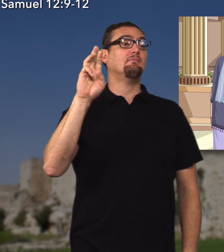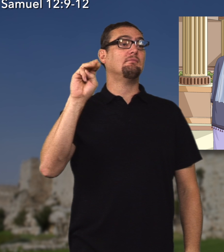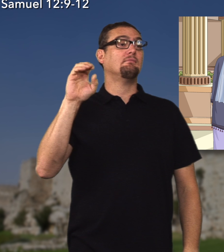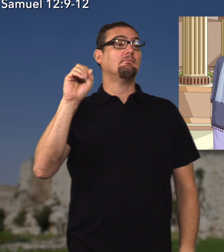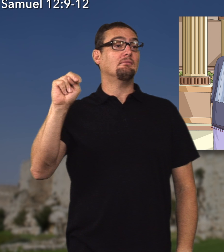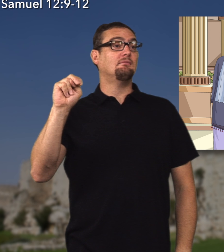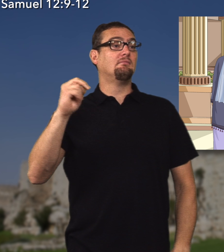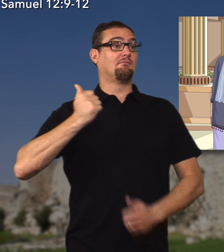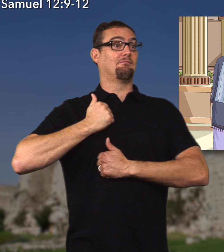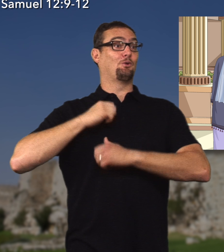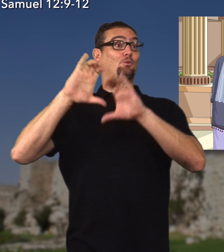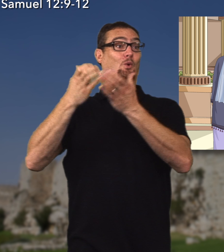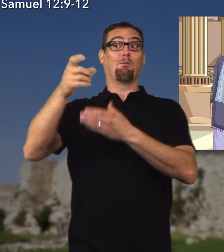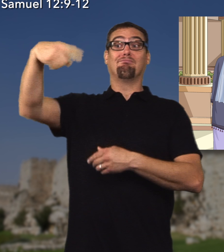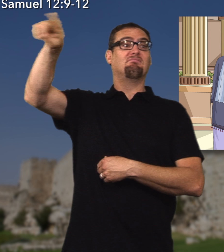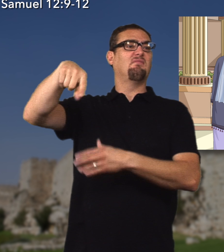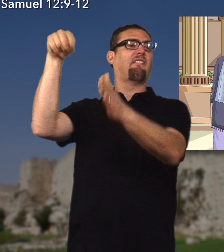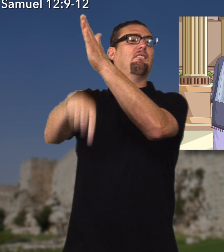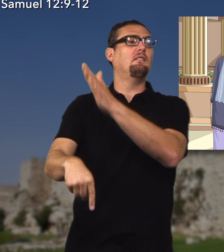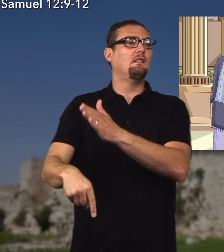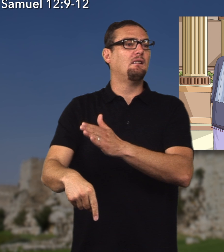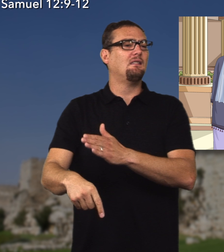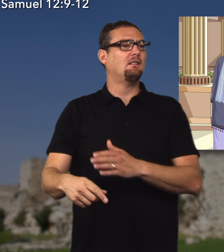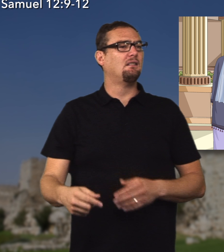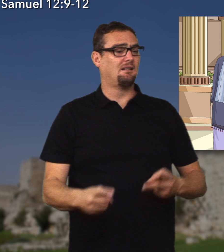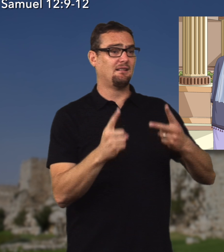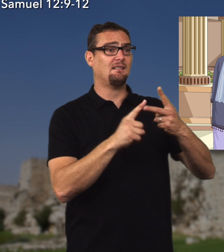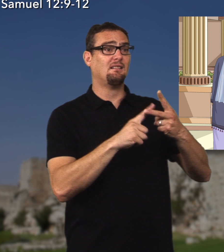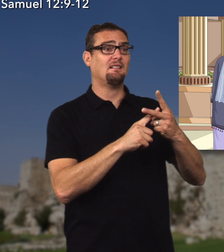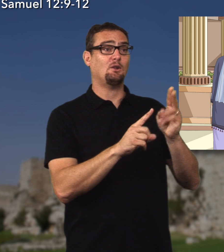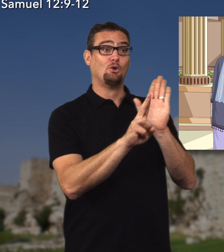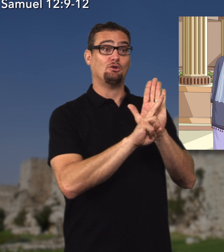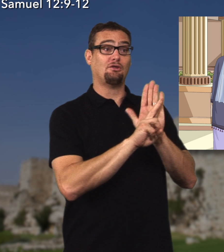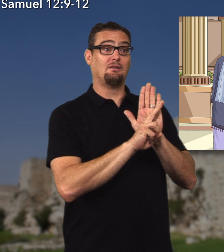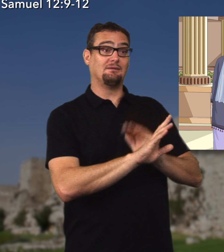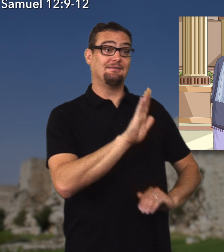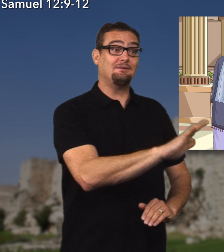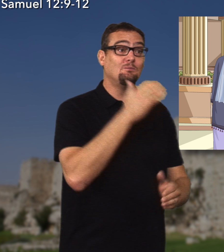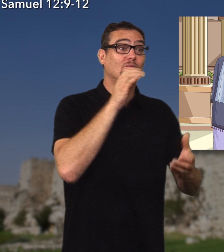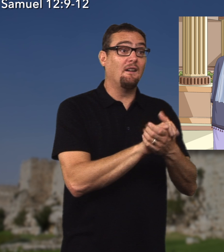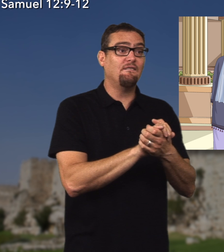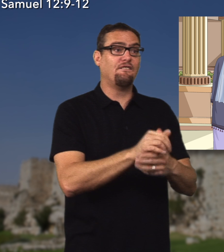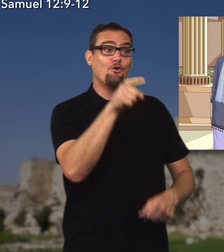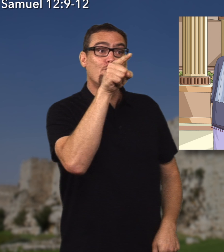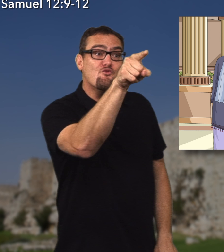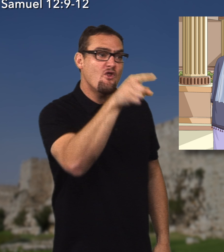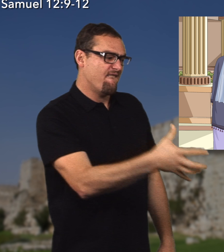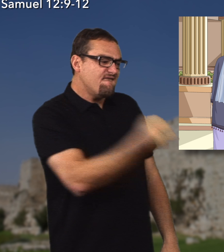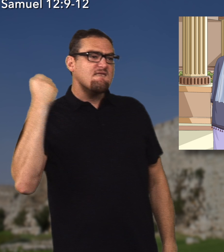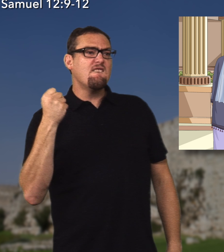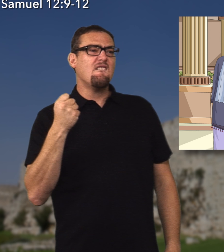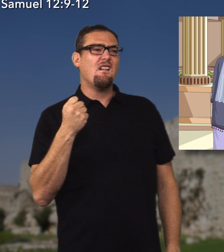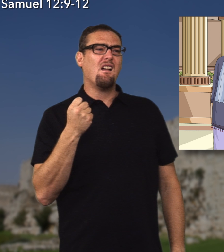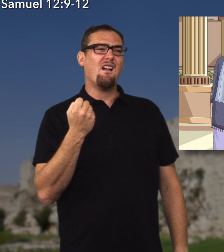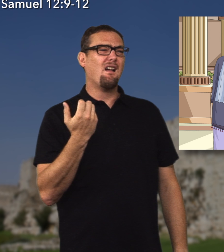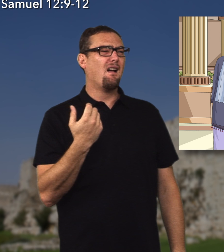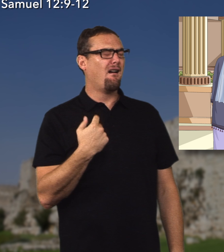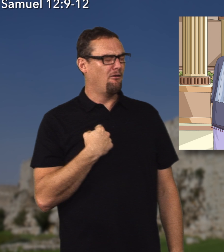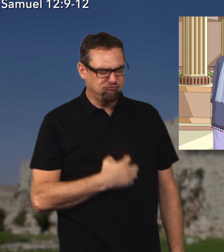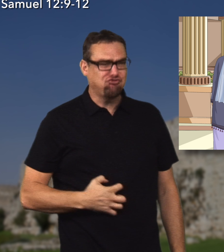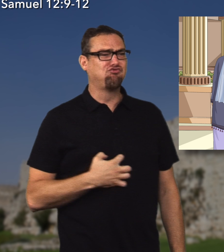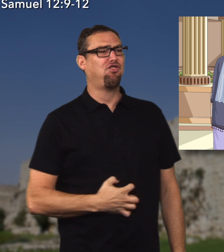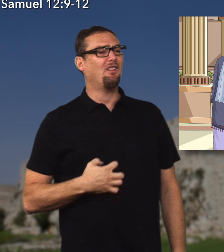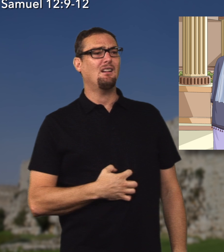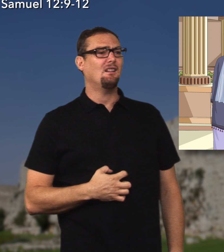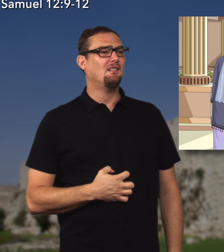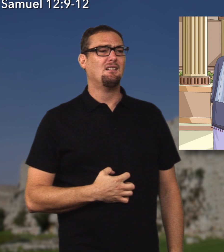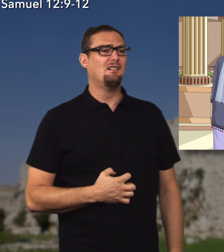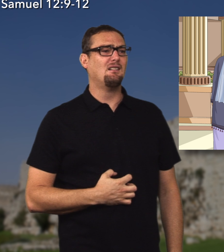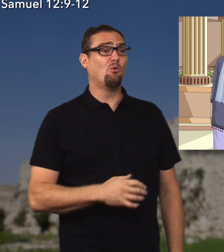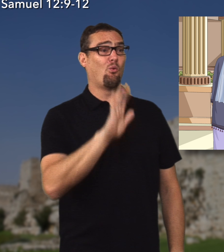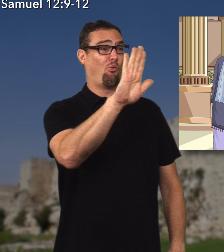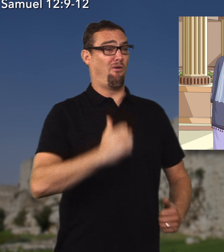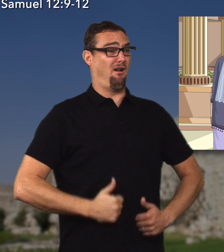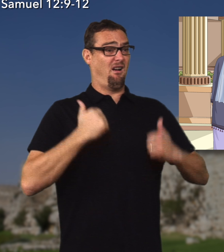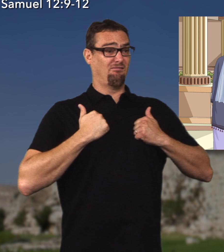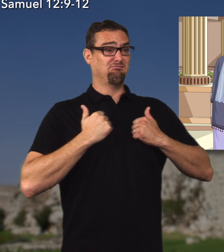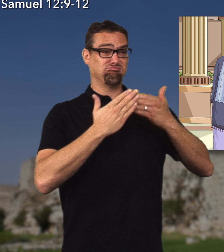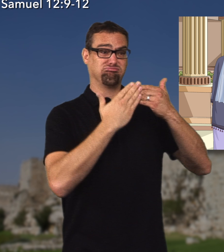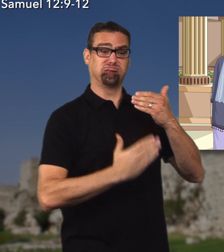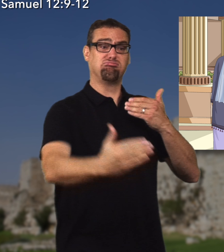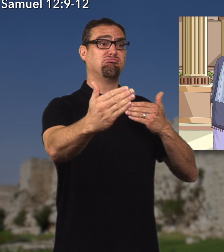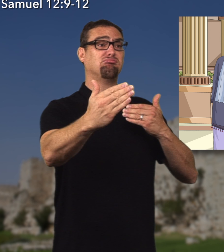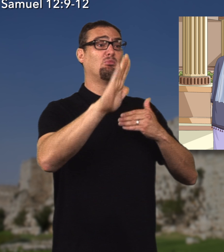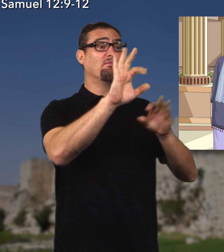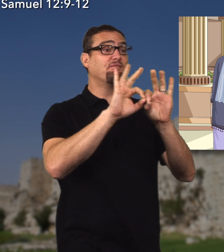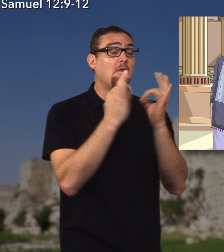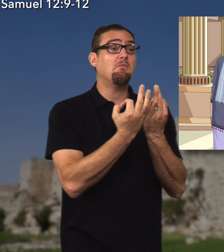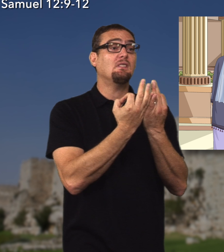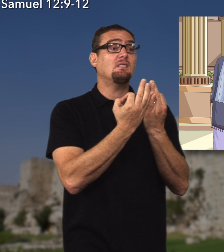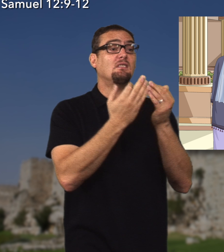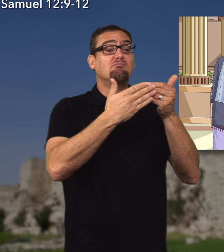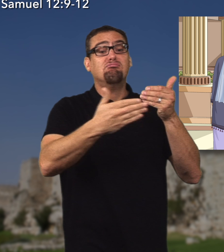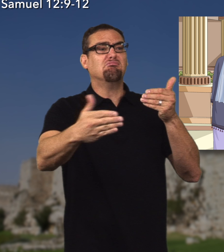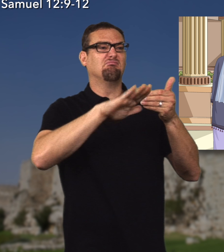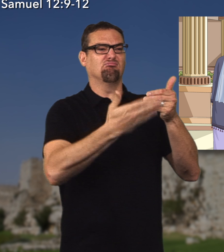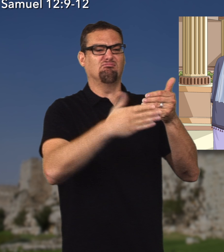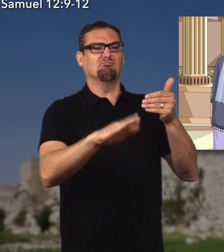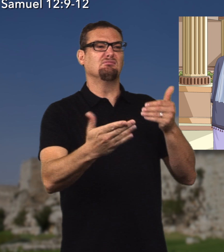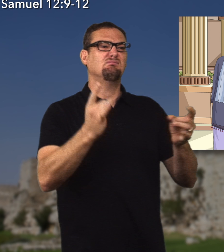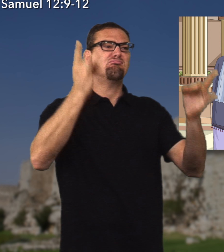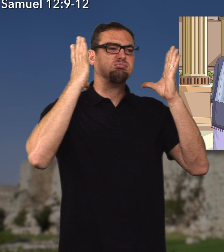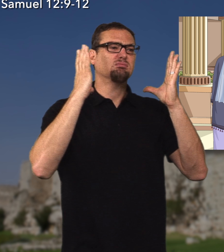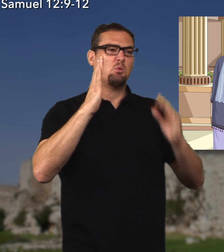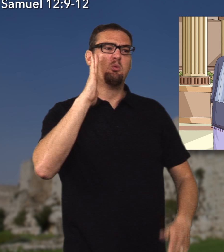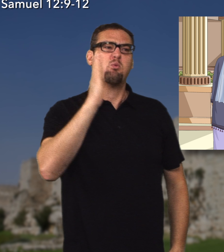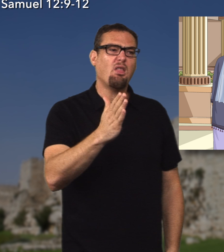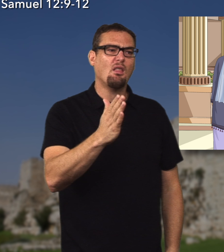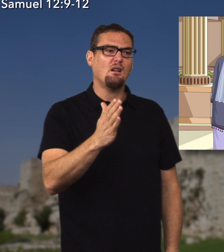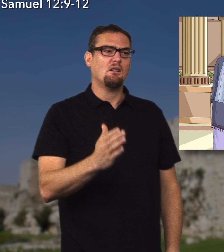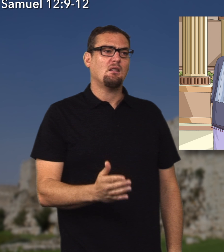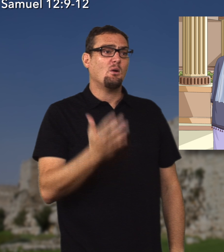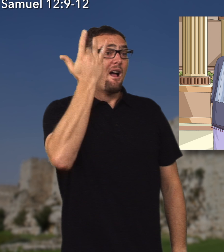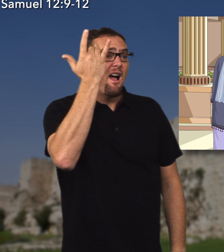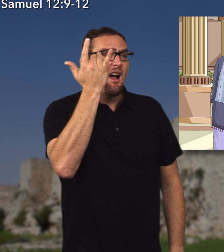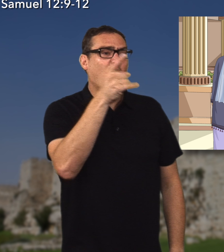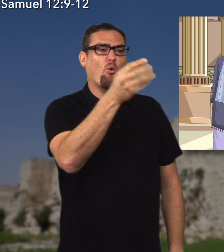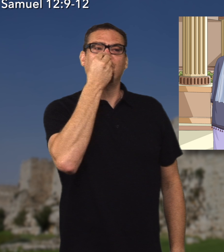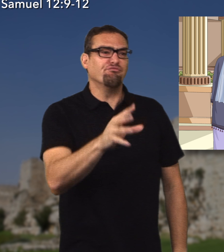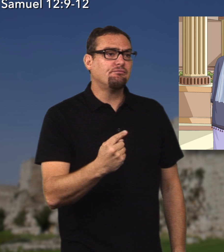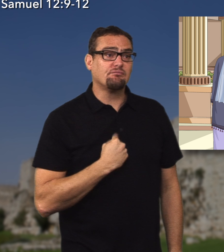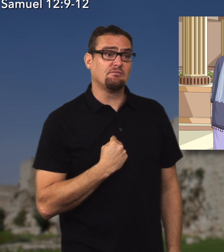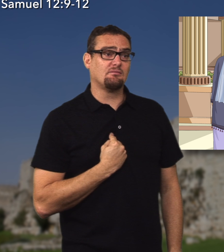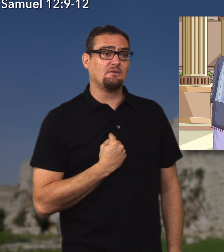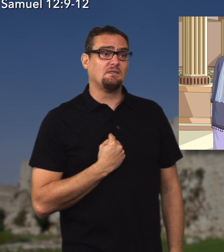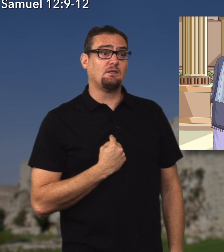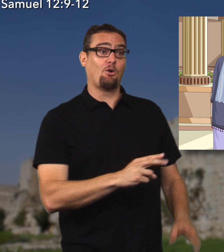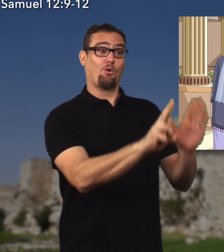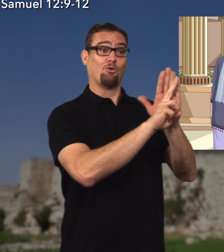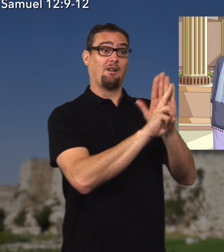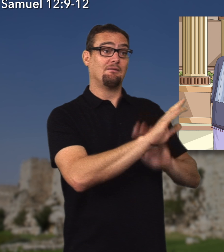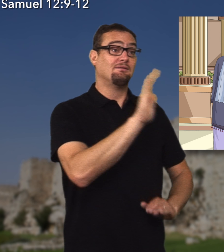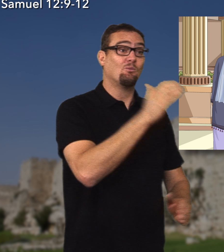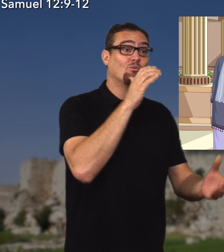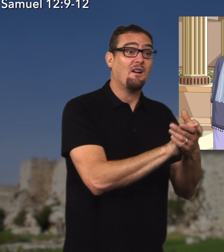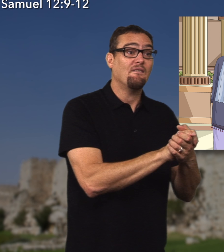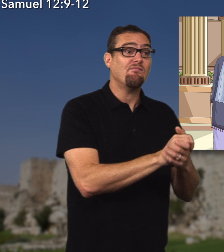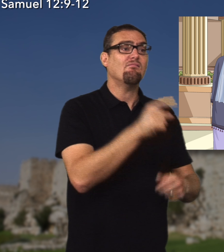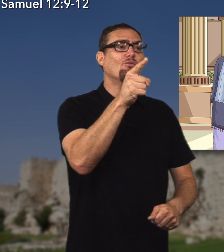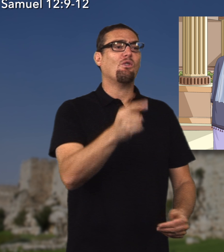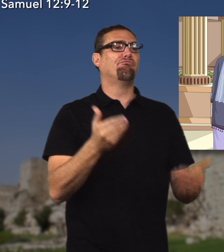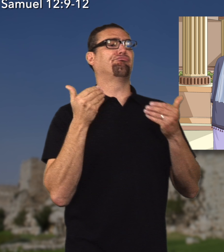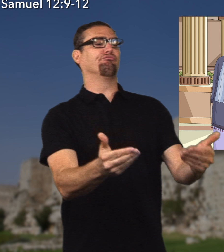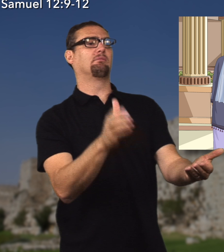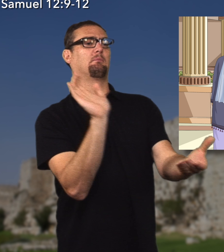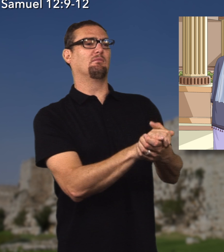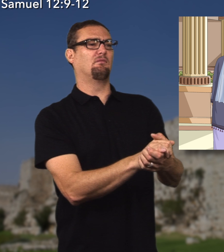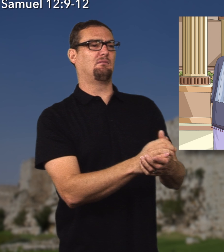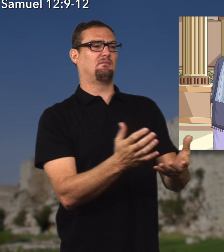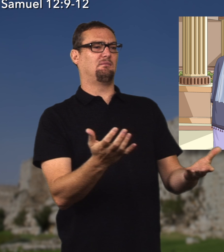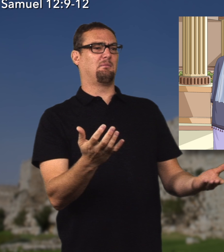Now, therefore, the sword will never depart from your house, because you have despised Me and have taken the wife of Uriah the Hittite to be your own.’